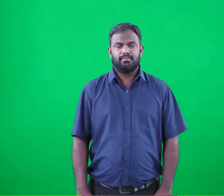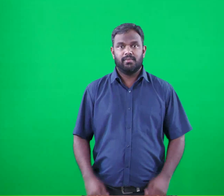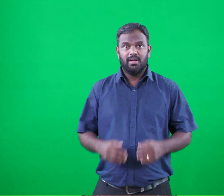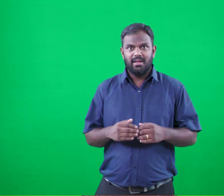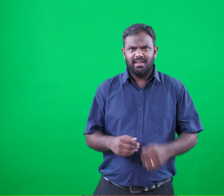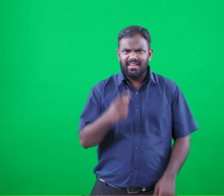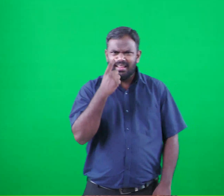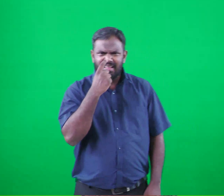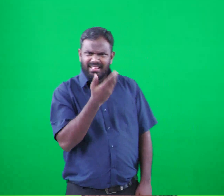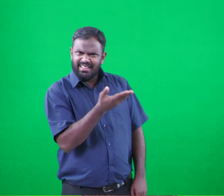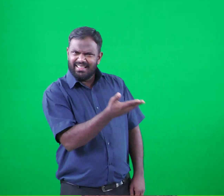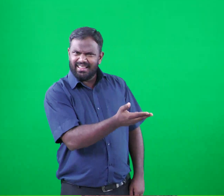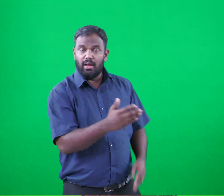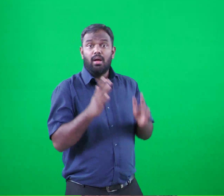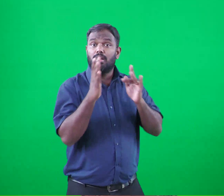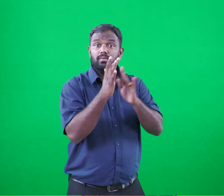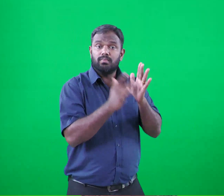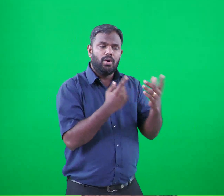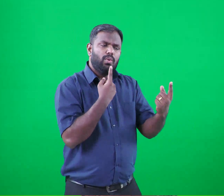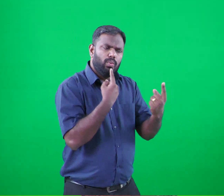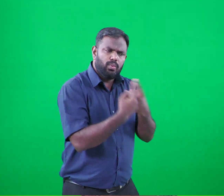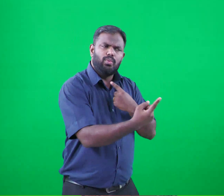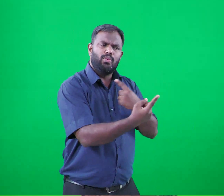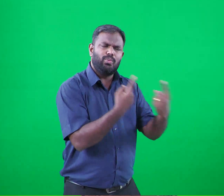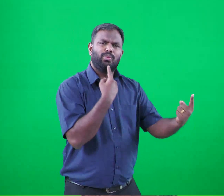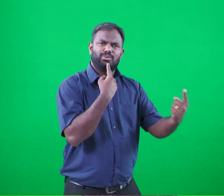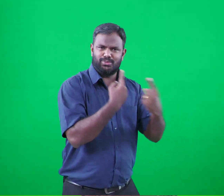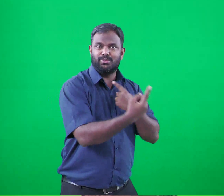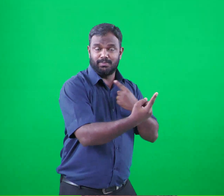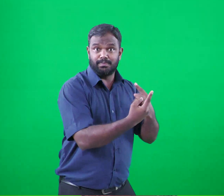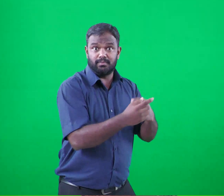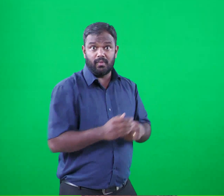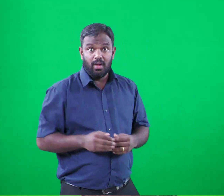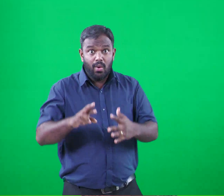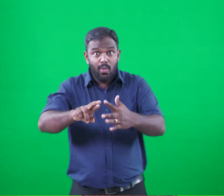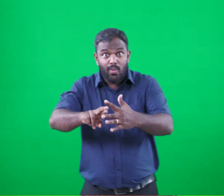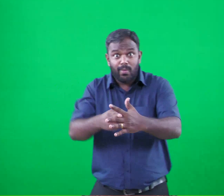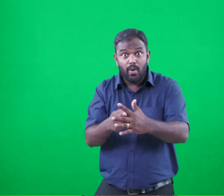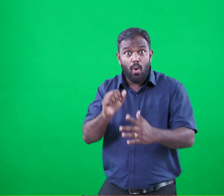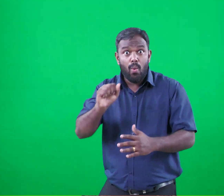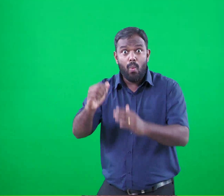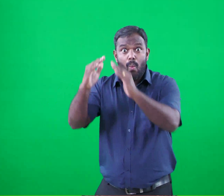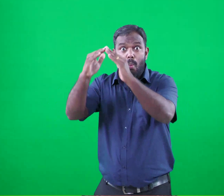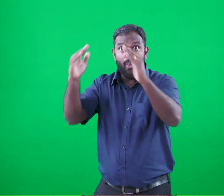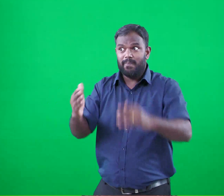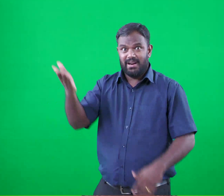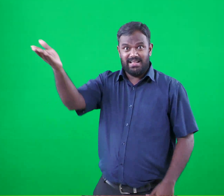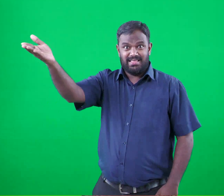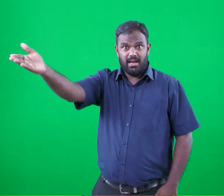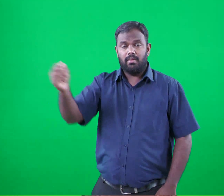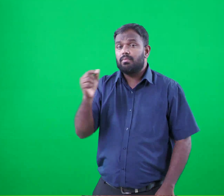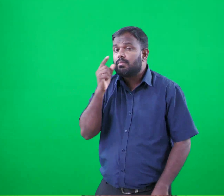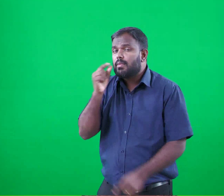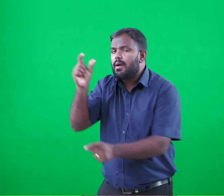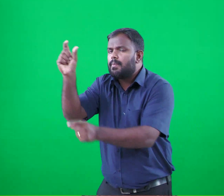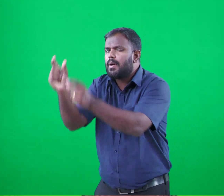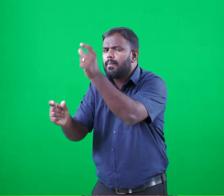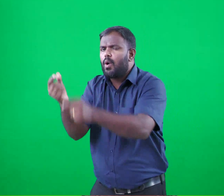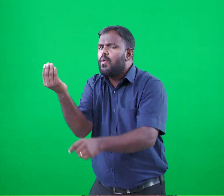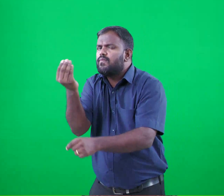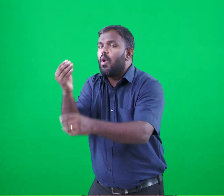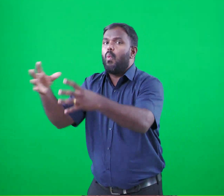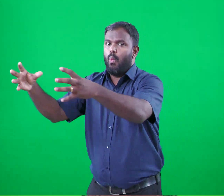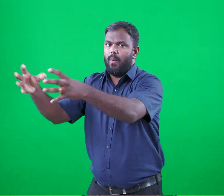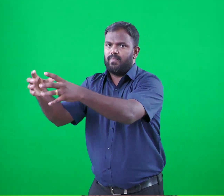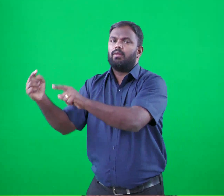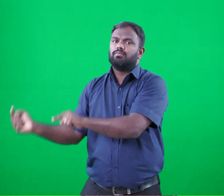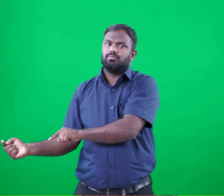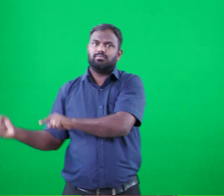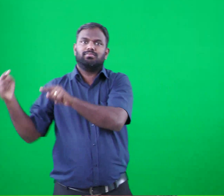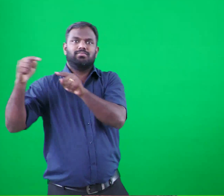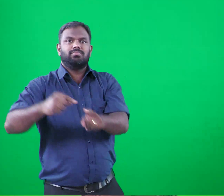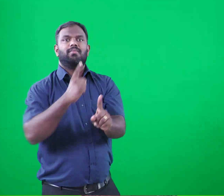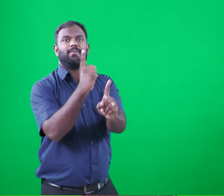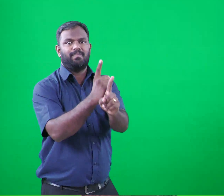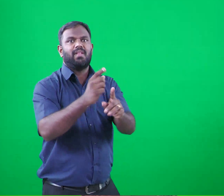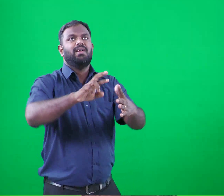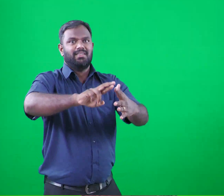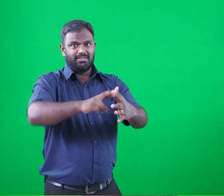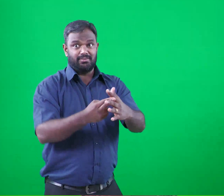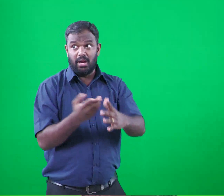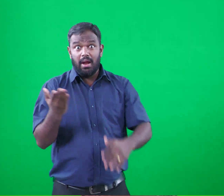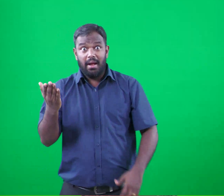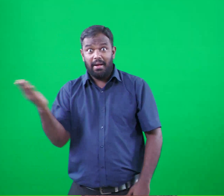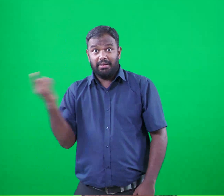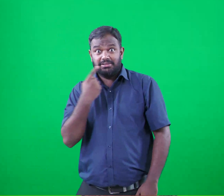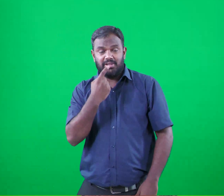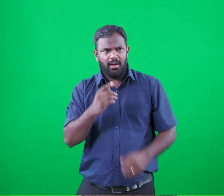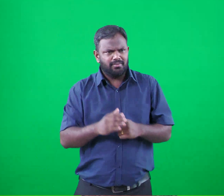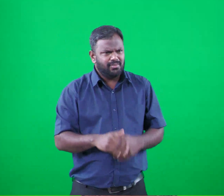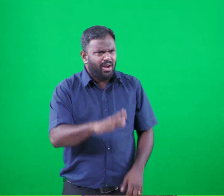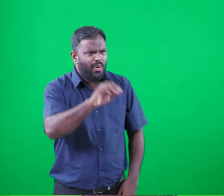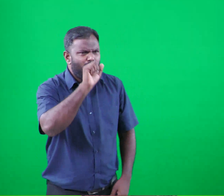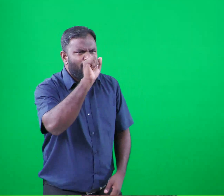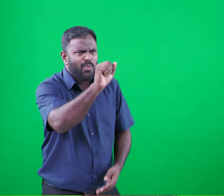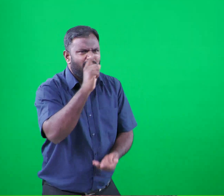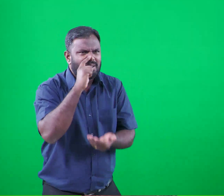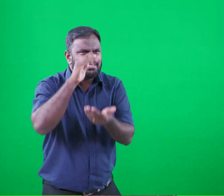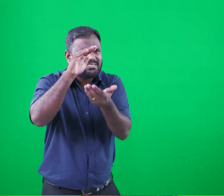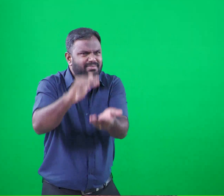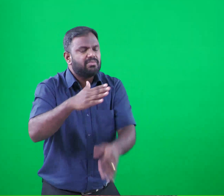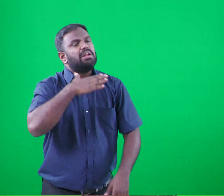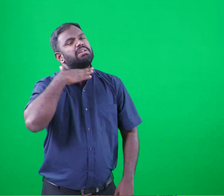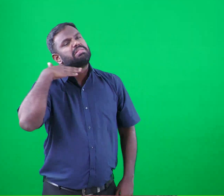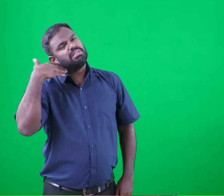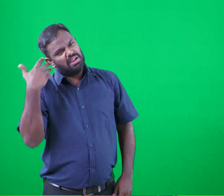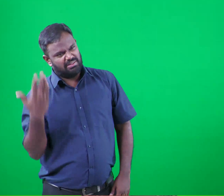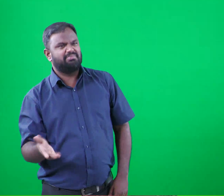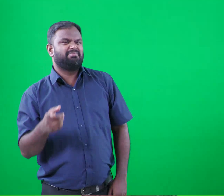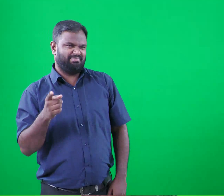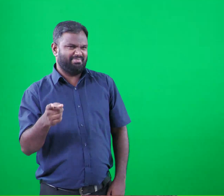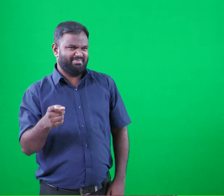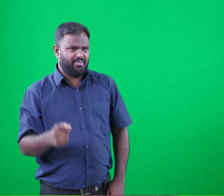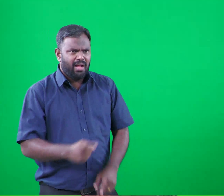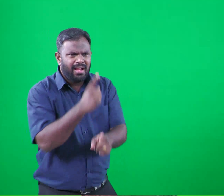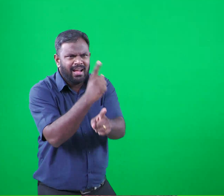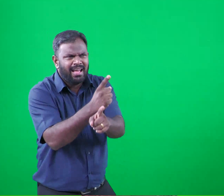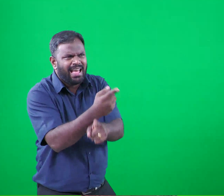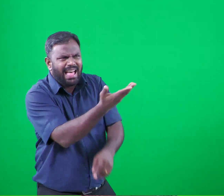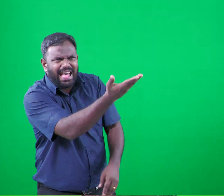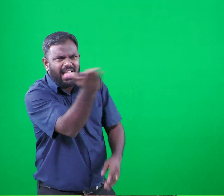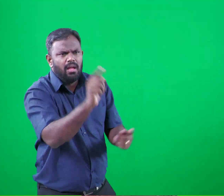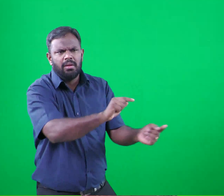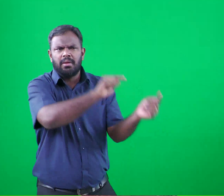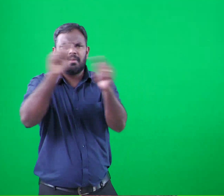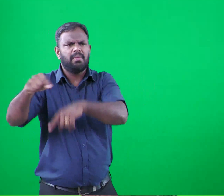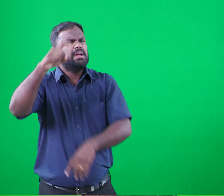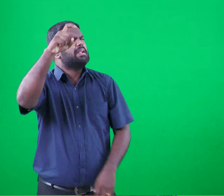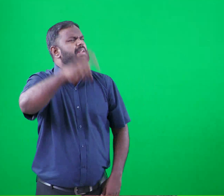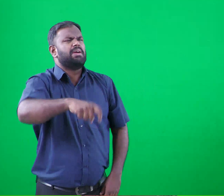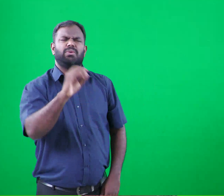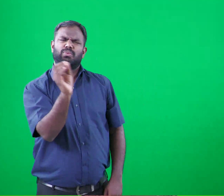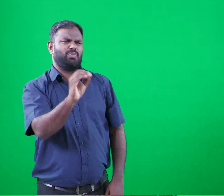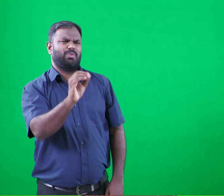While He was still speaking, messengers from the house of Jairus arrived and said, "Your daughter is dead;